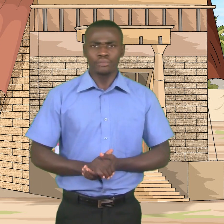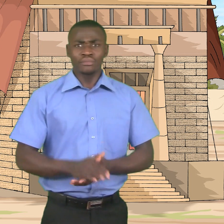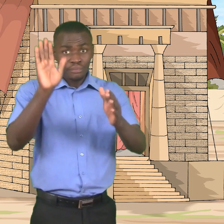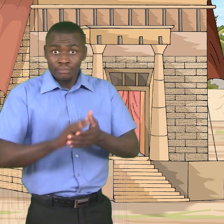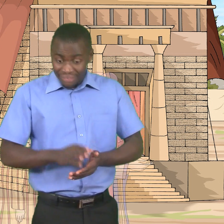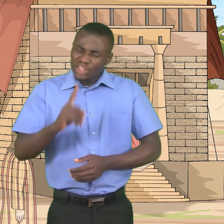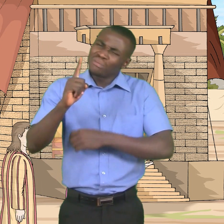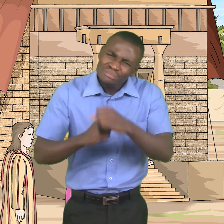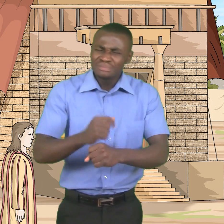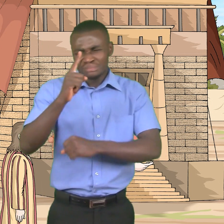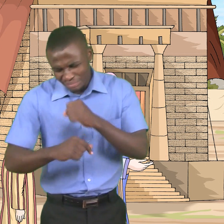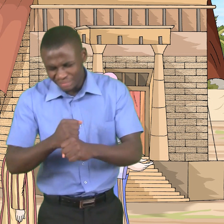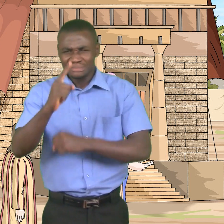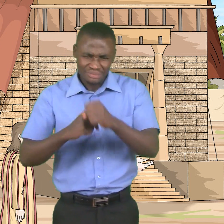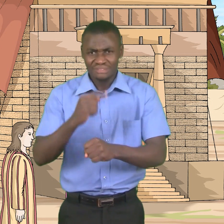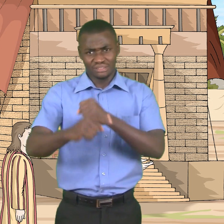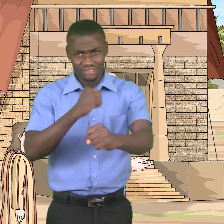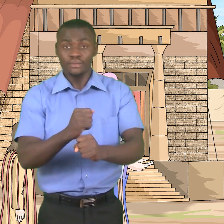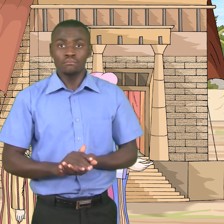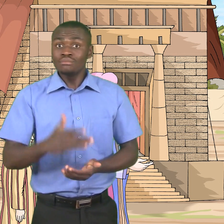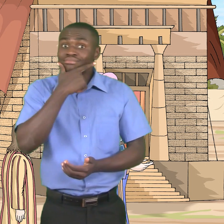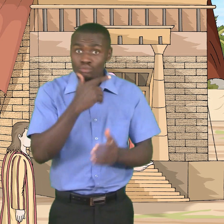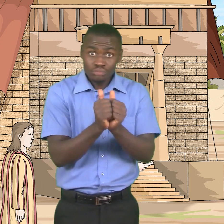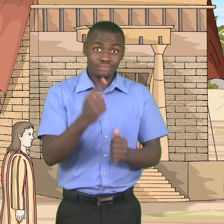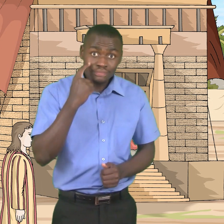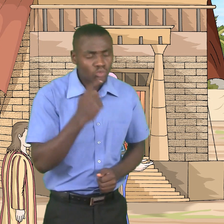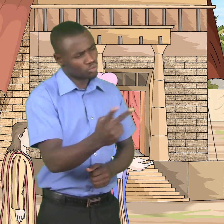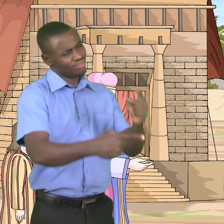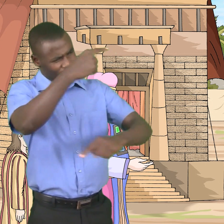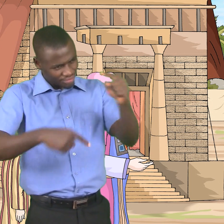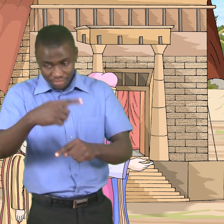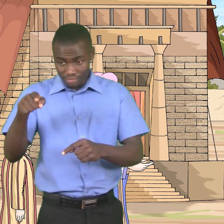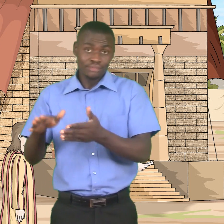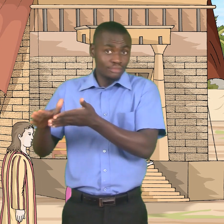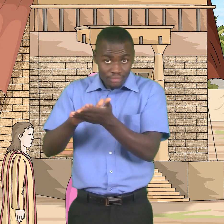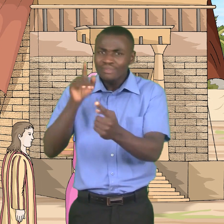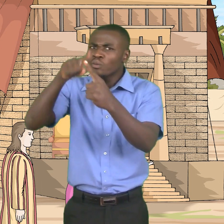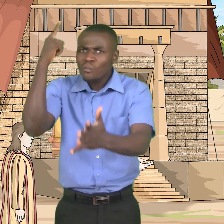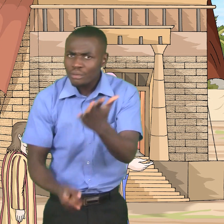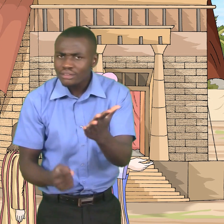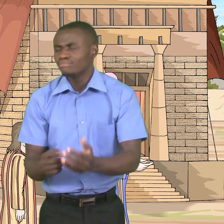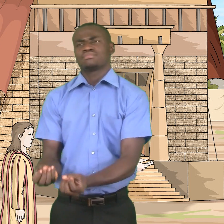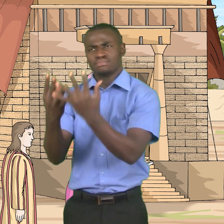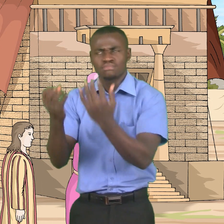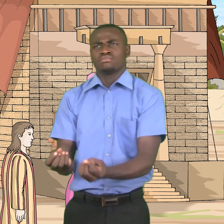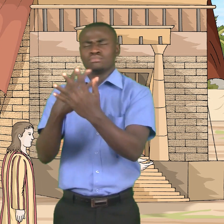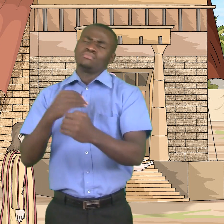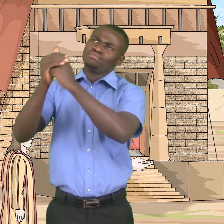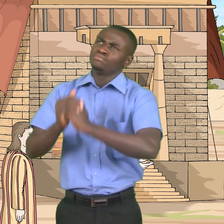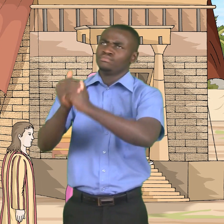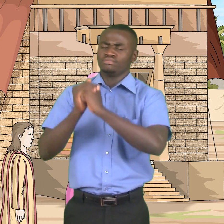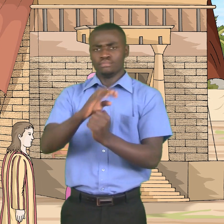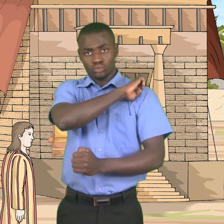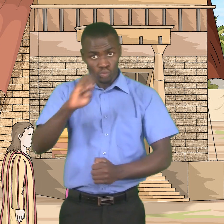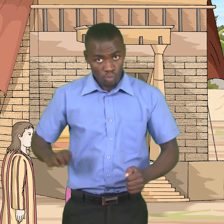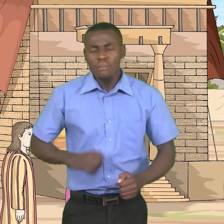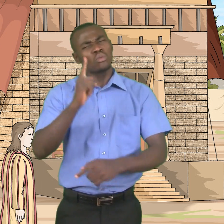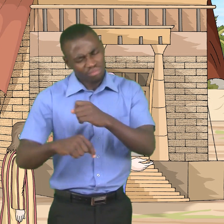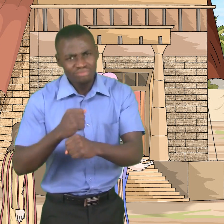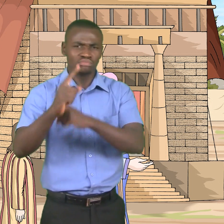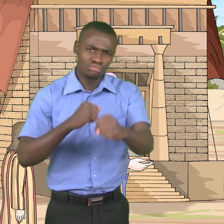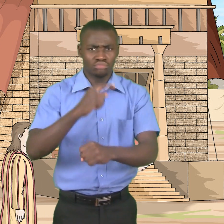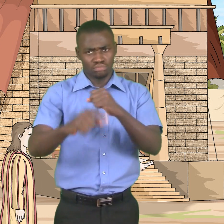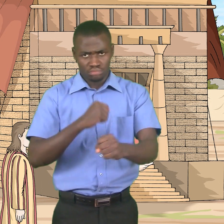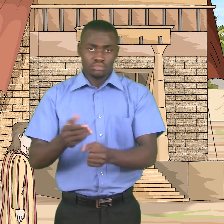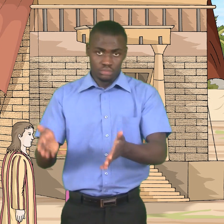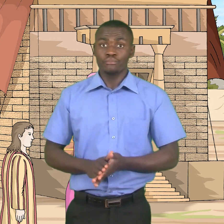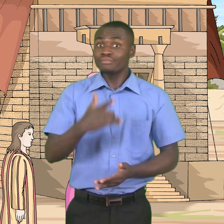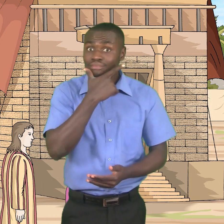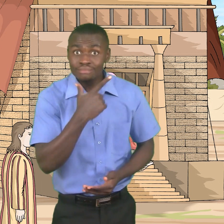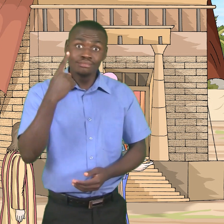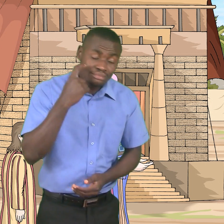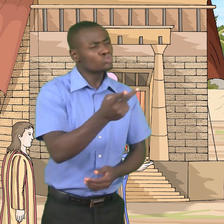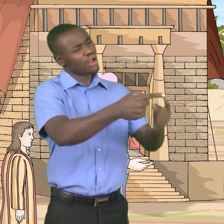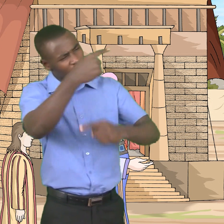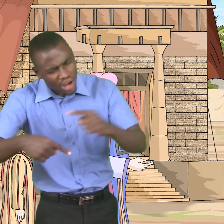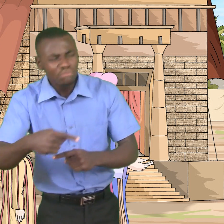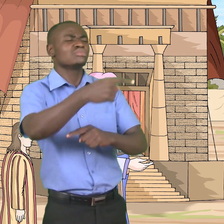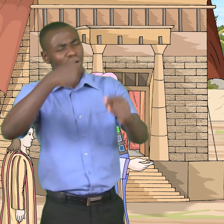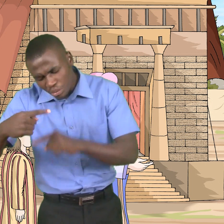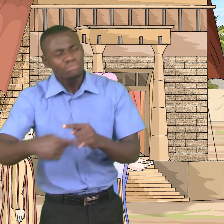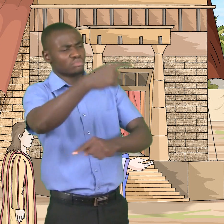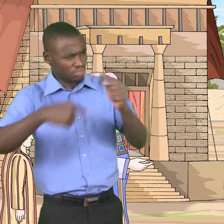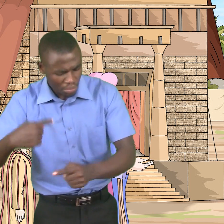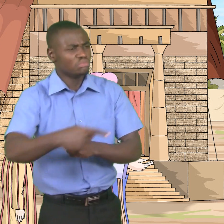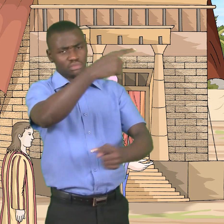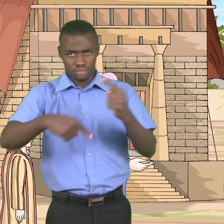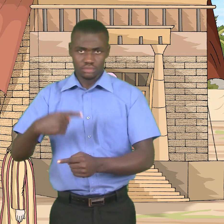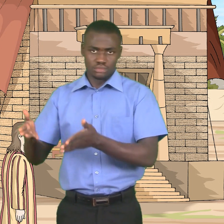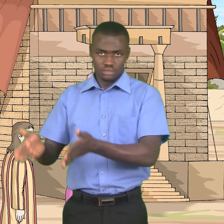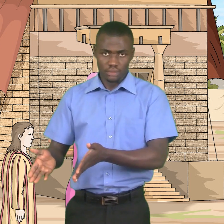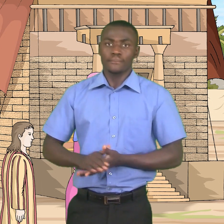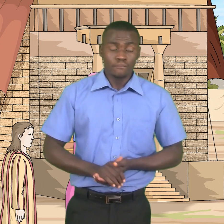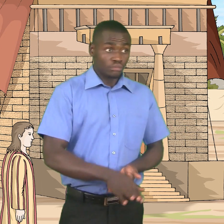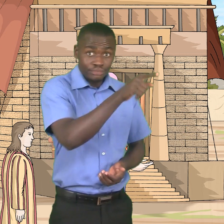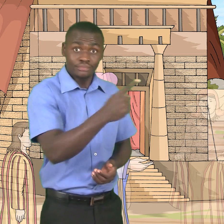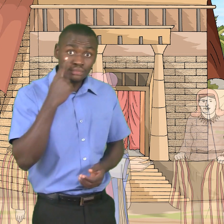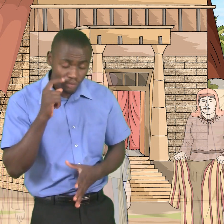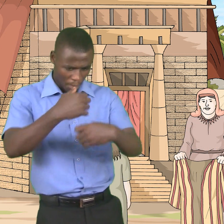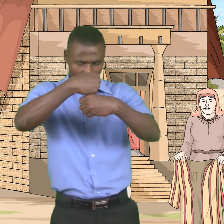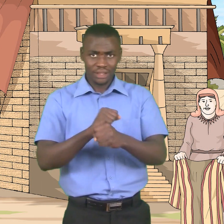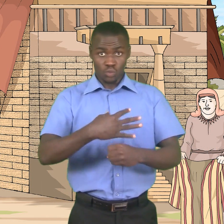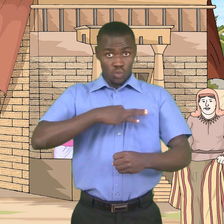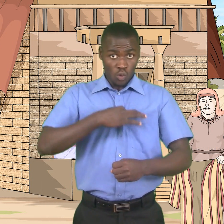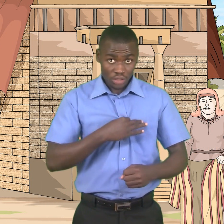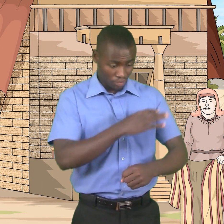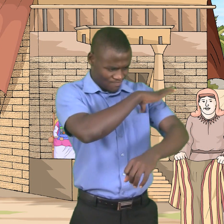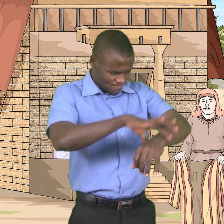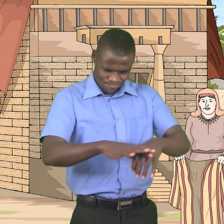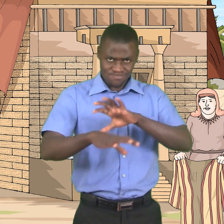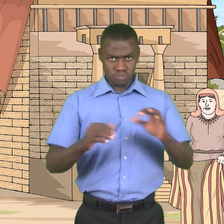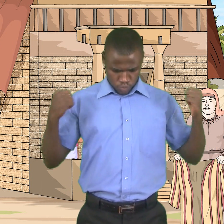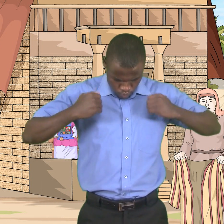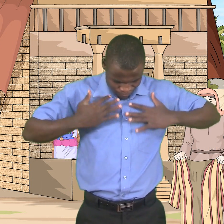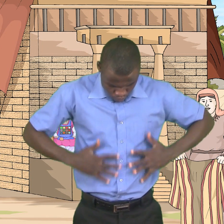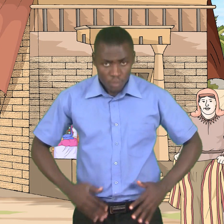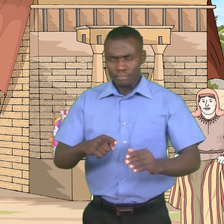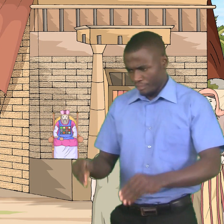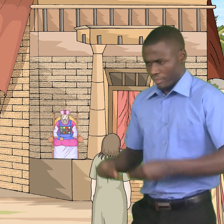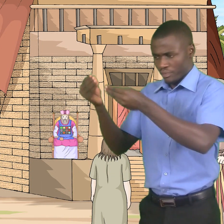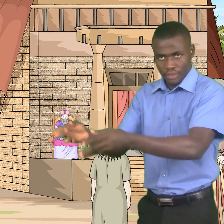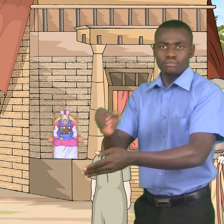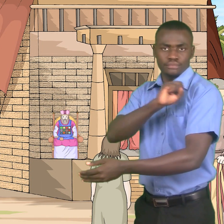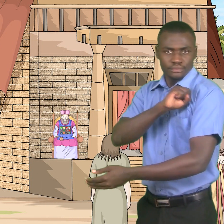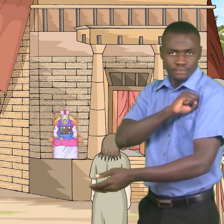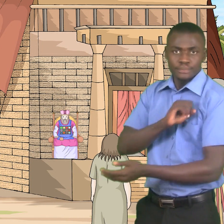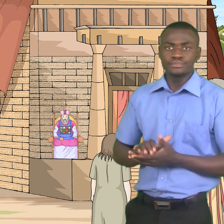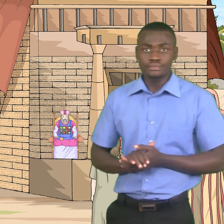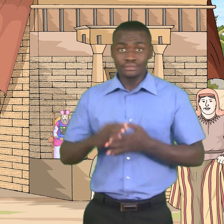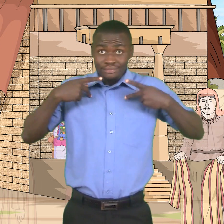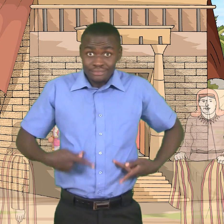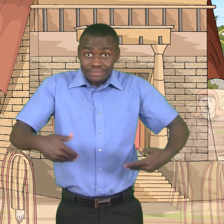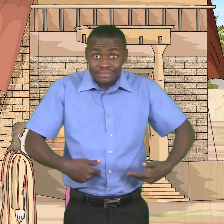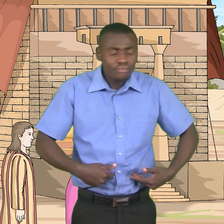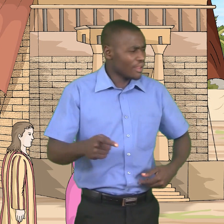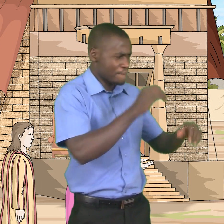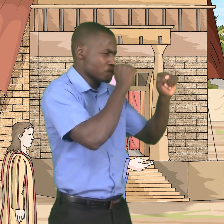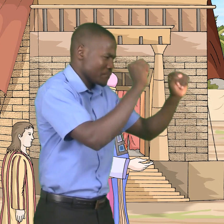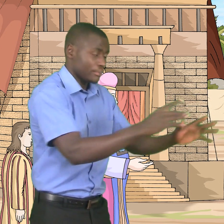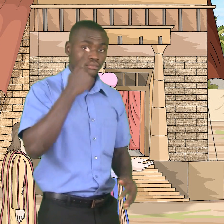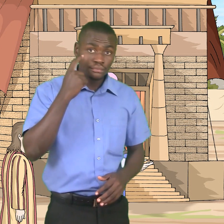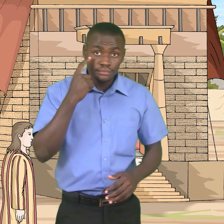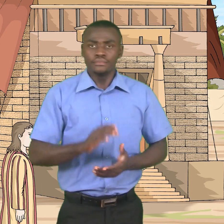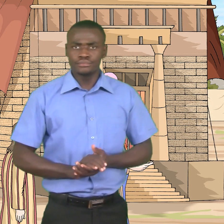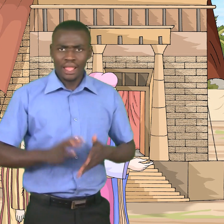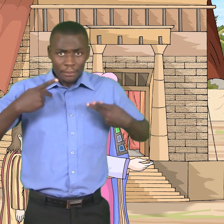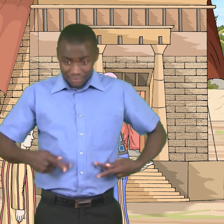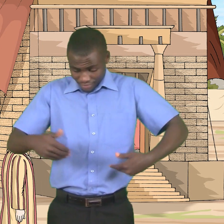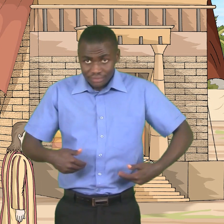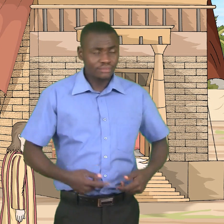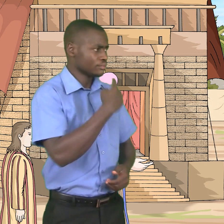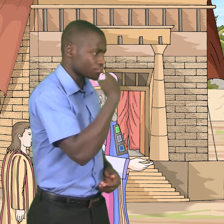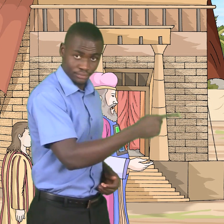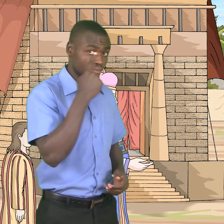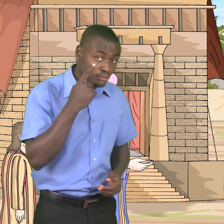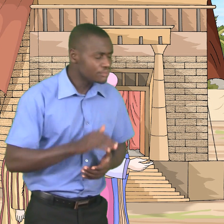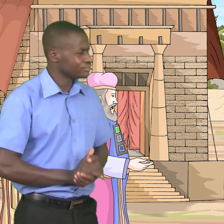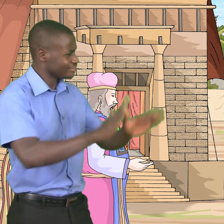Each year his mother would make him a little robe and bring it to him when she went with her husband to offer the annual sacrifice.